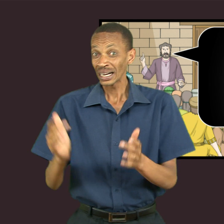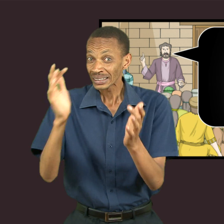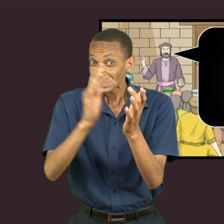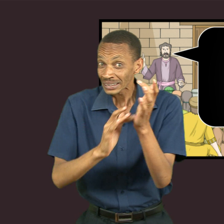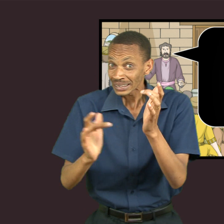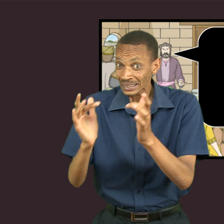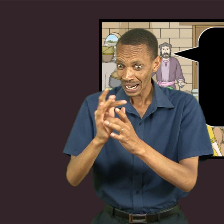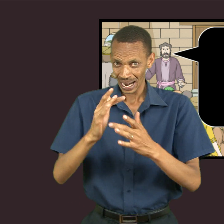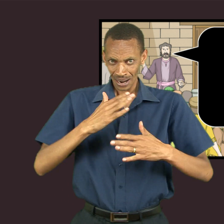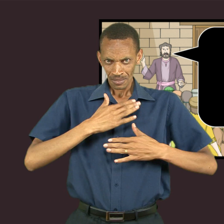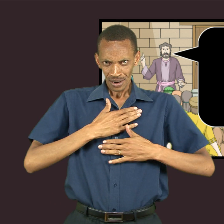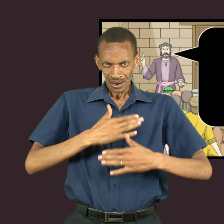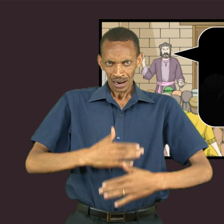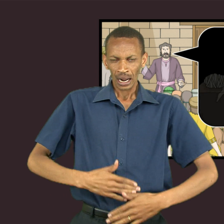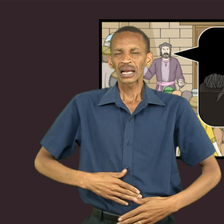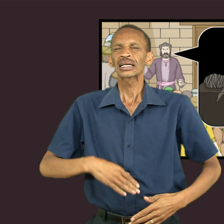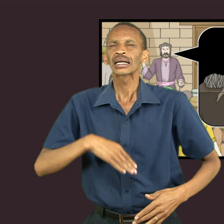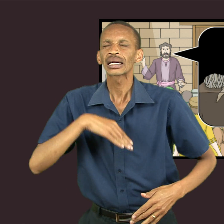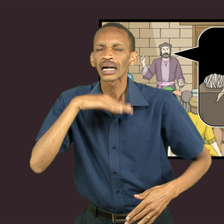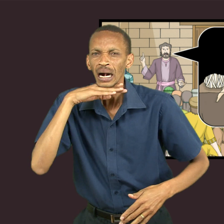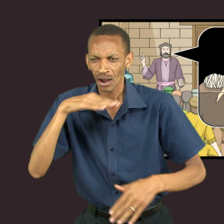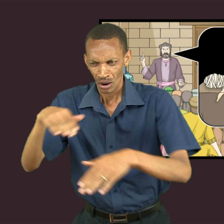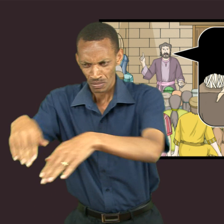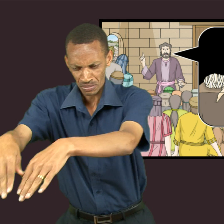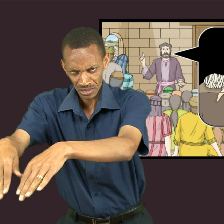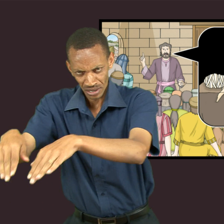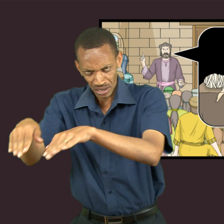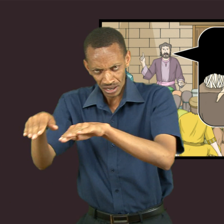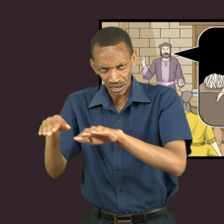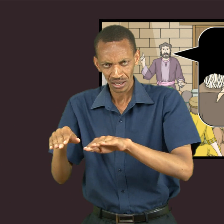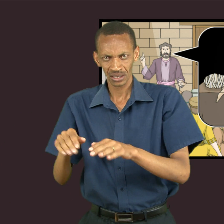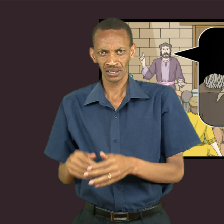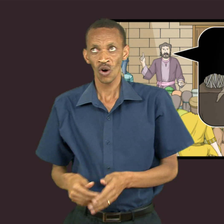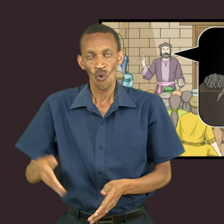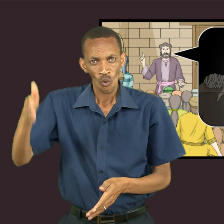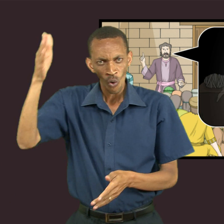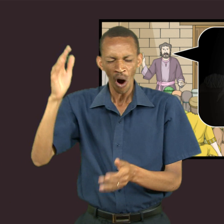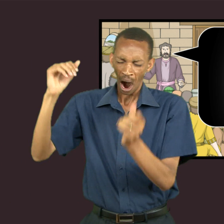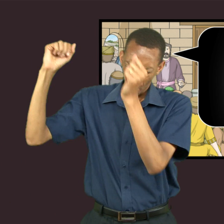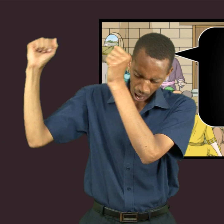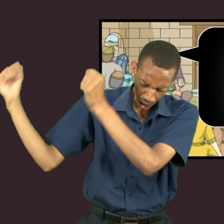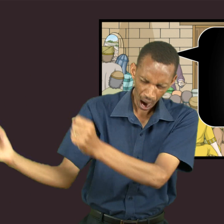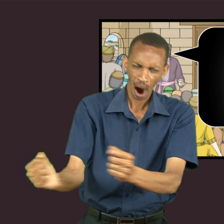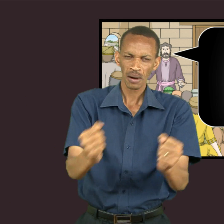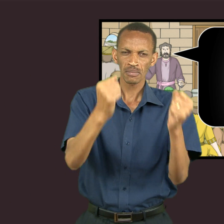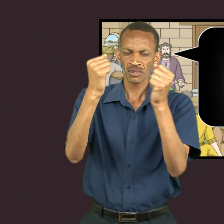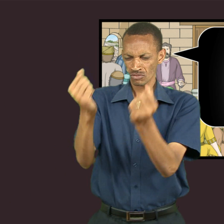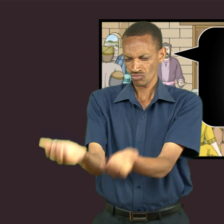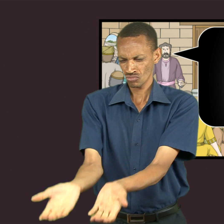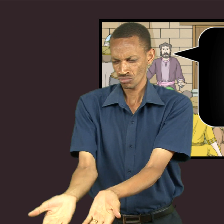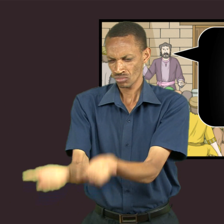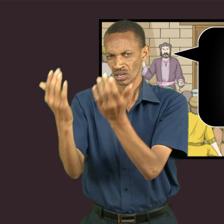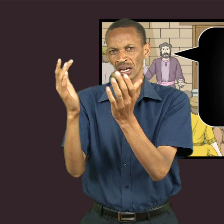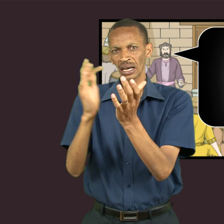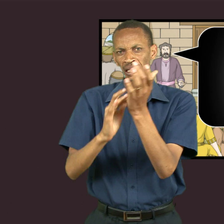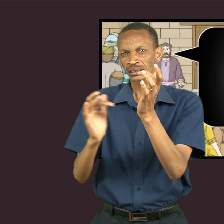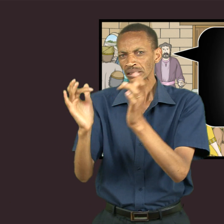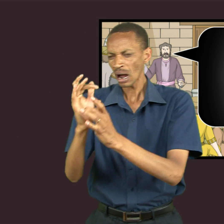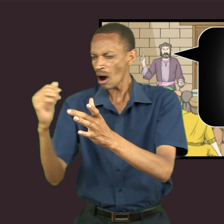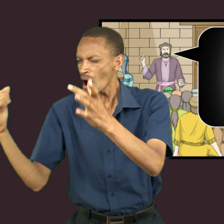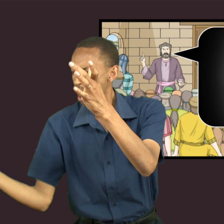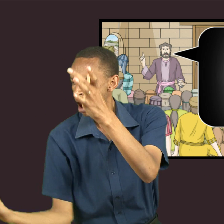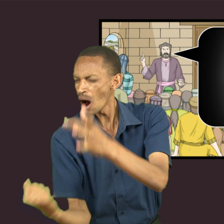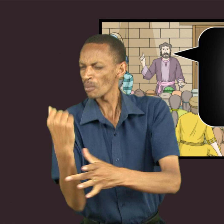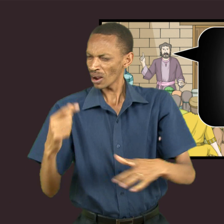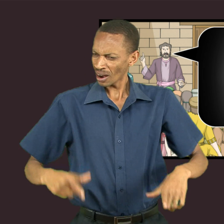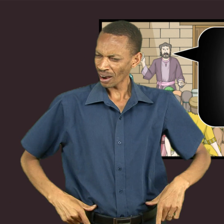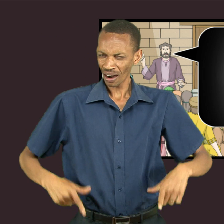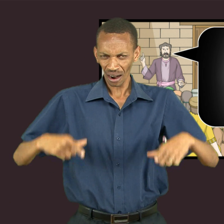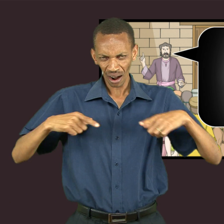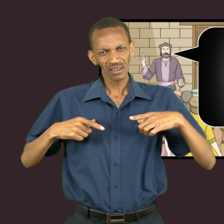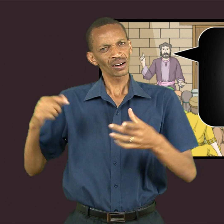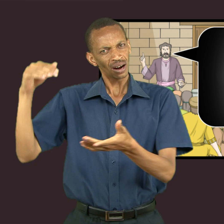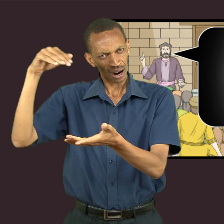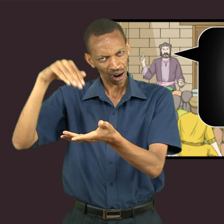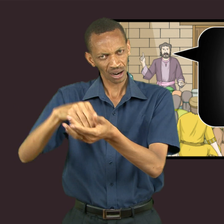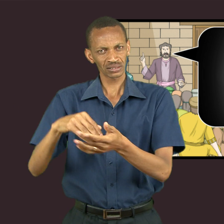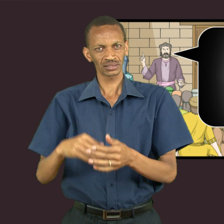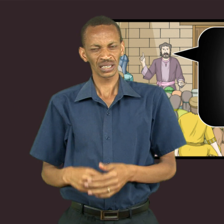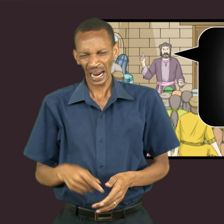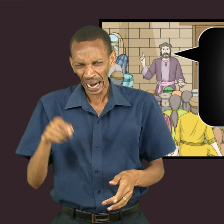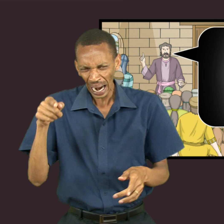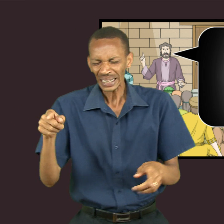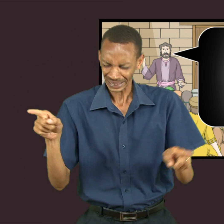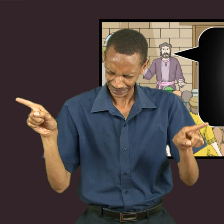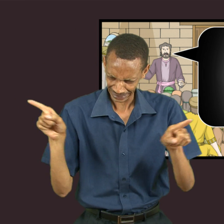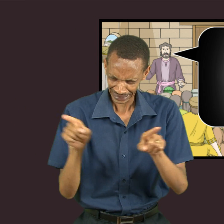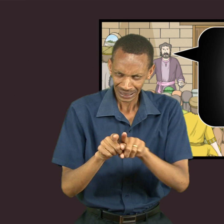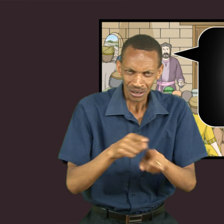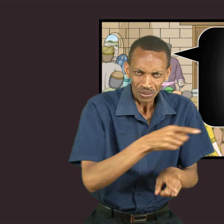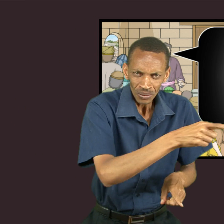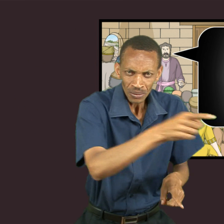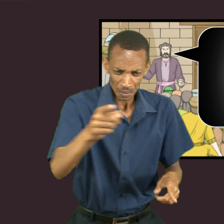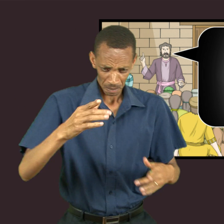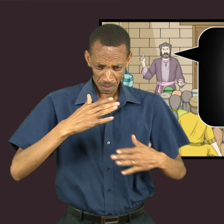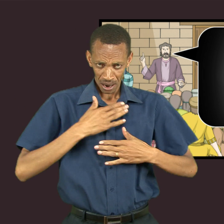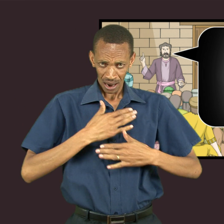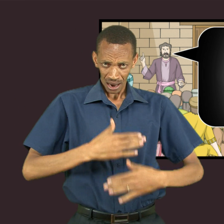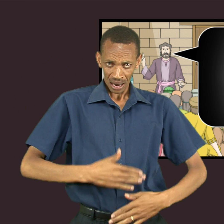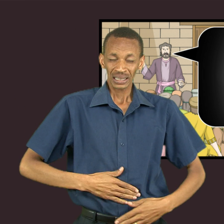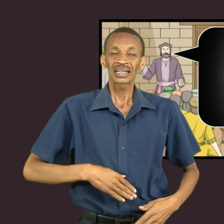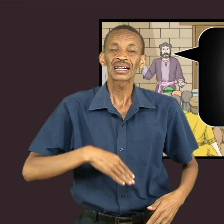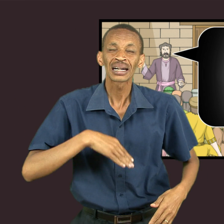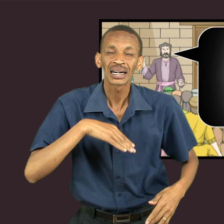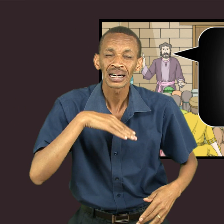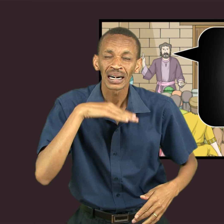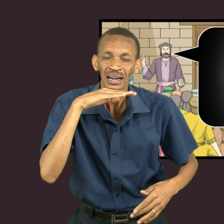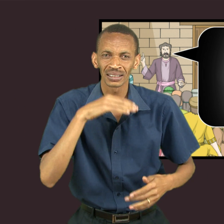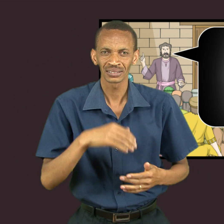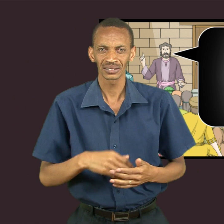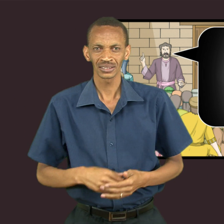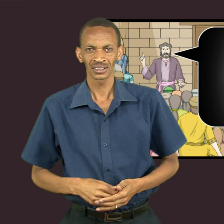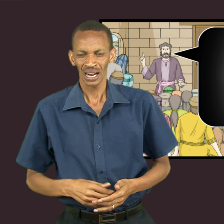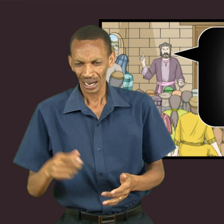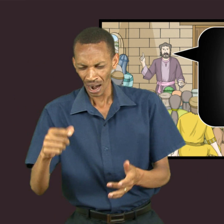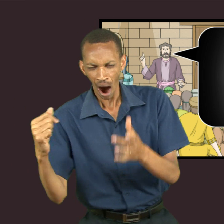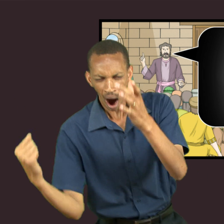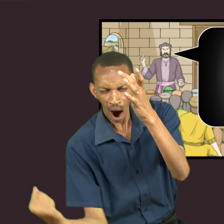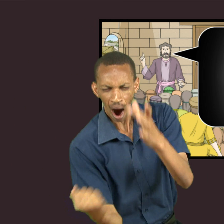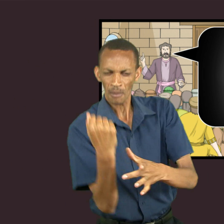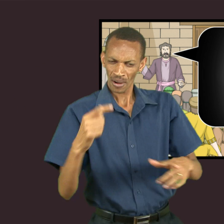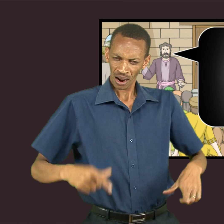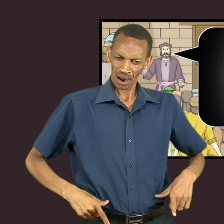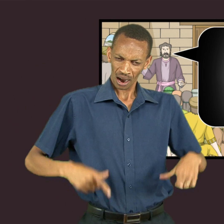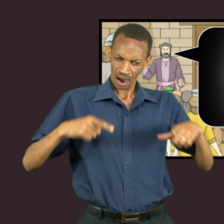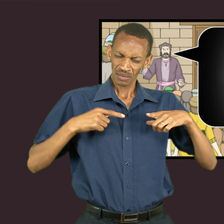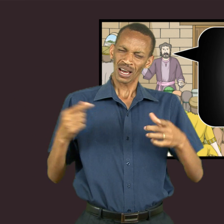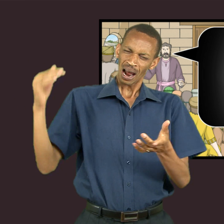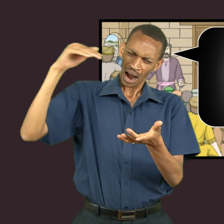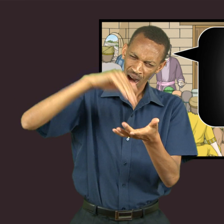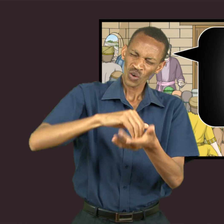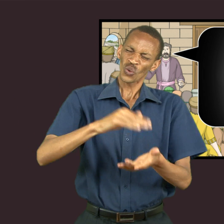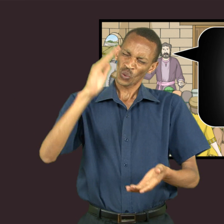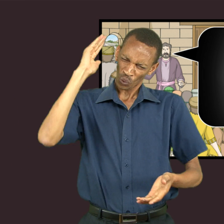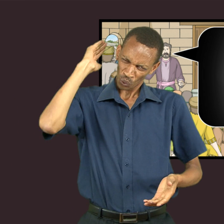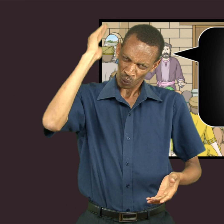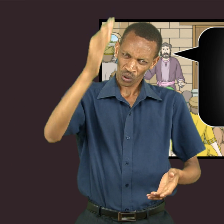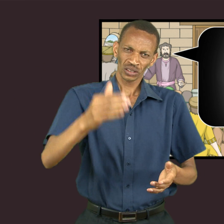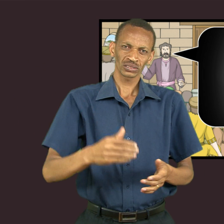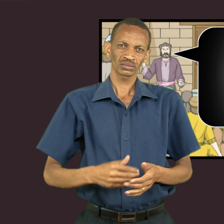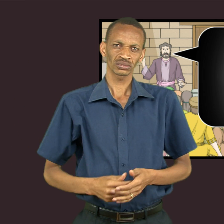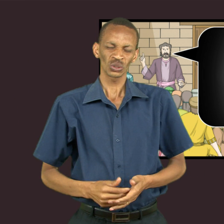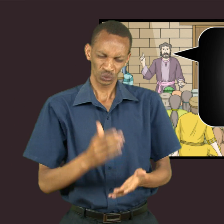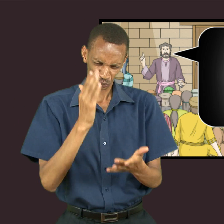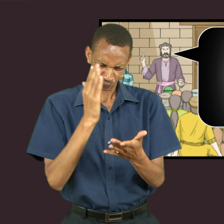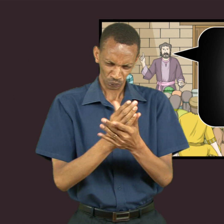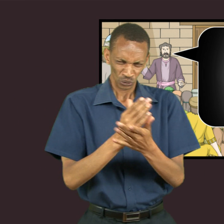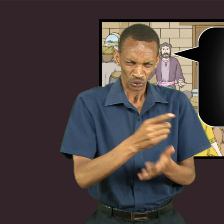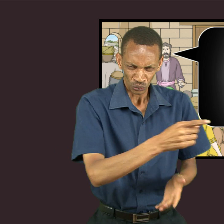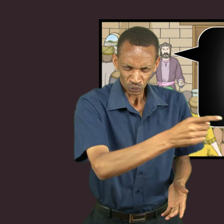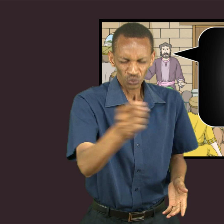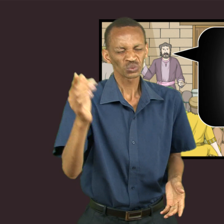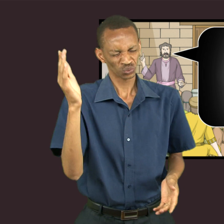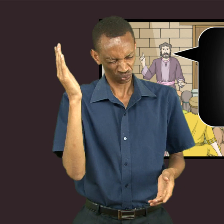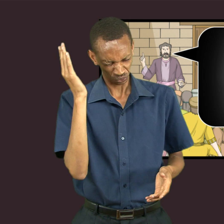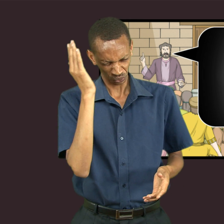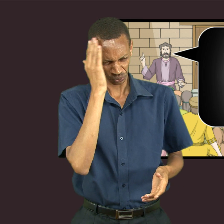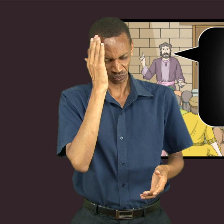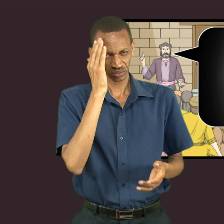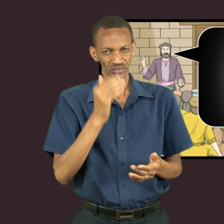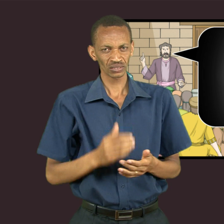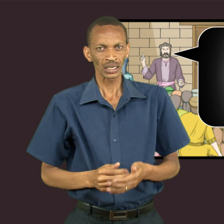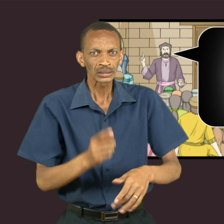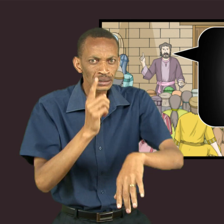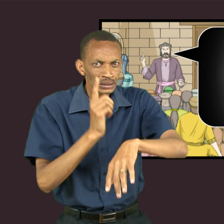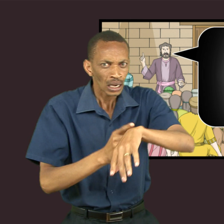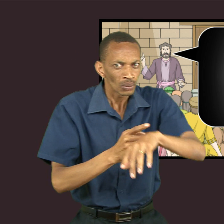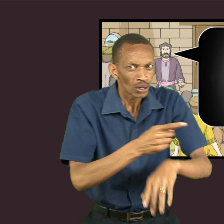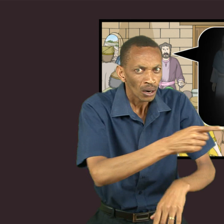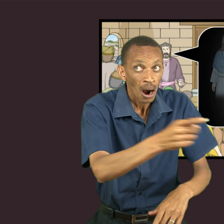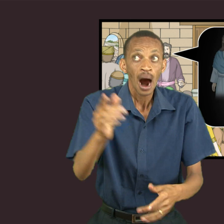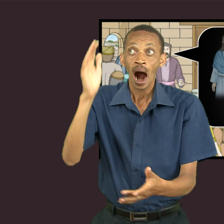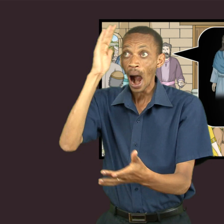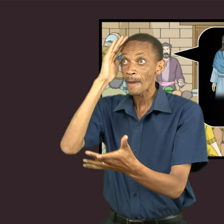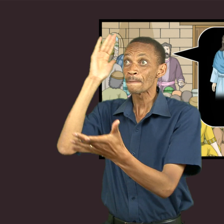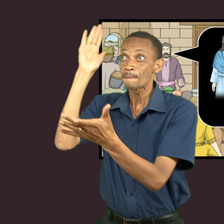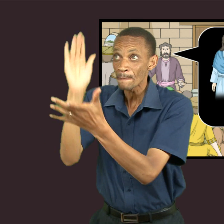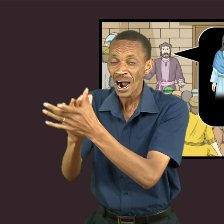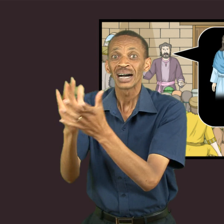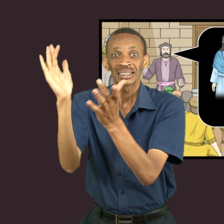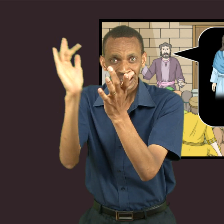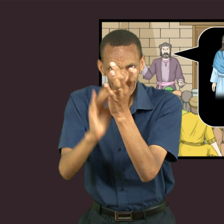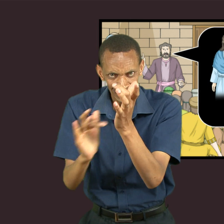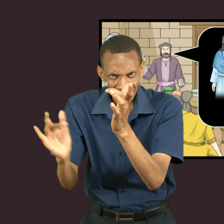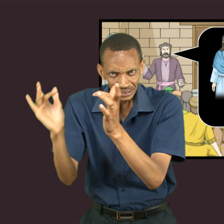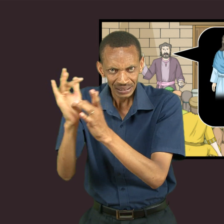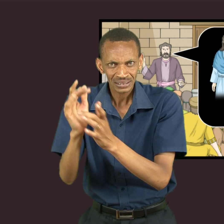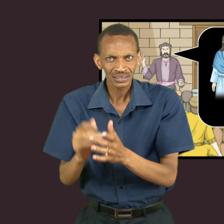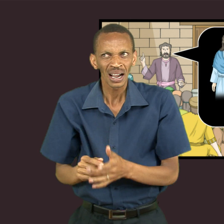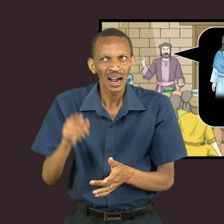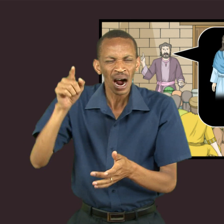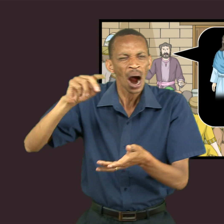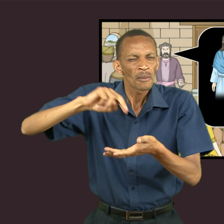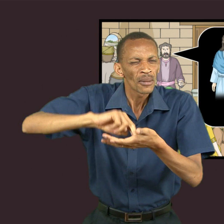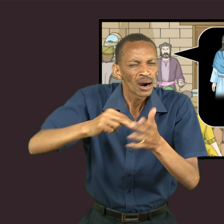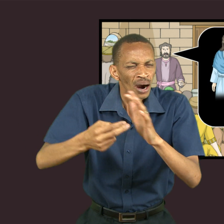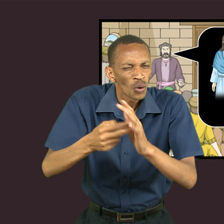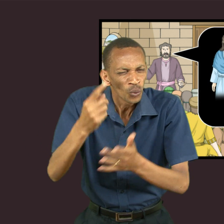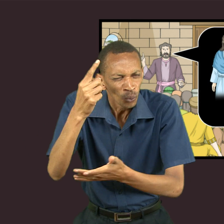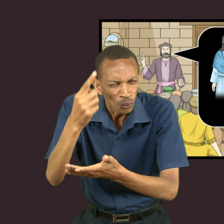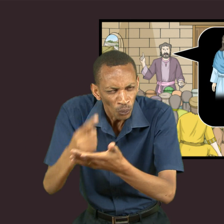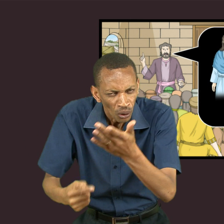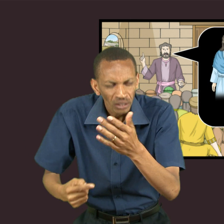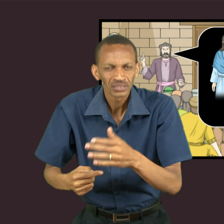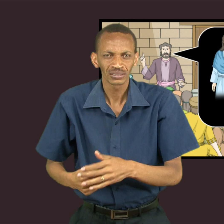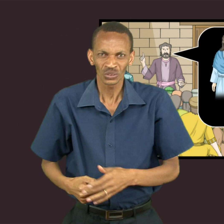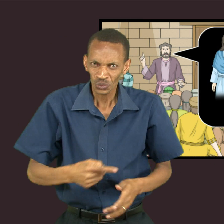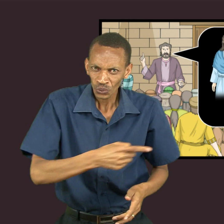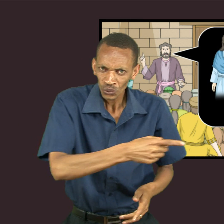By His power God raised the Lord from the dead, and He will raise us also.